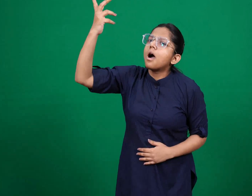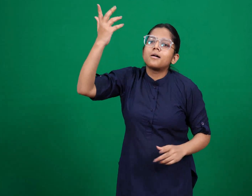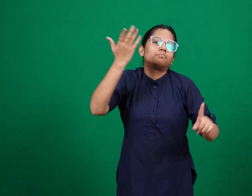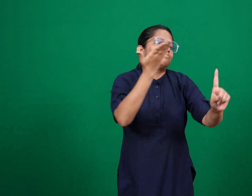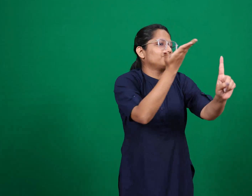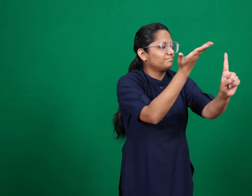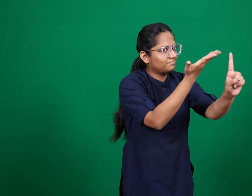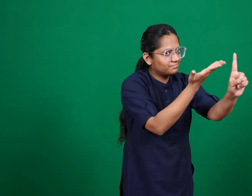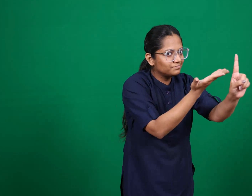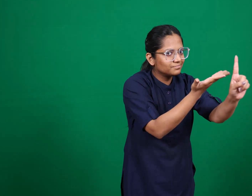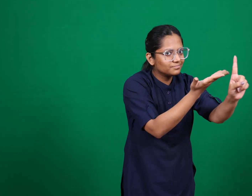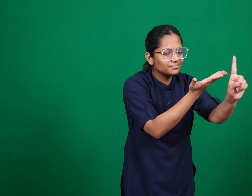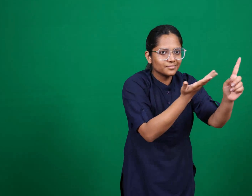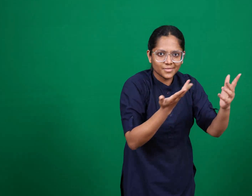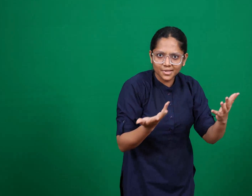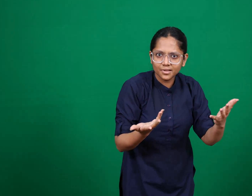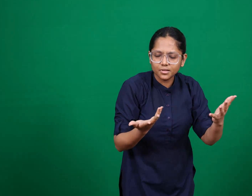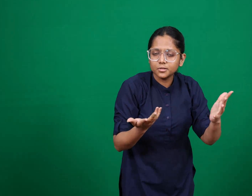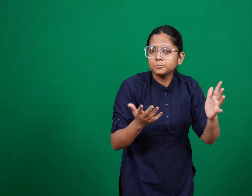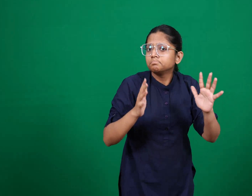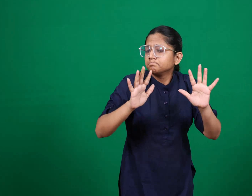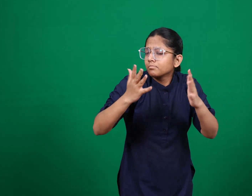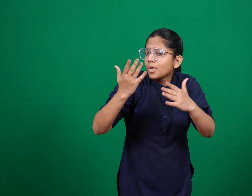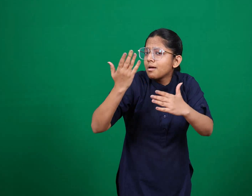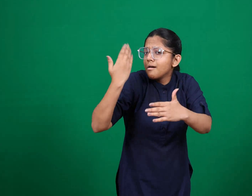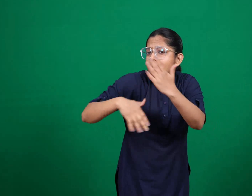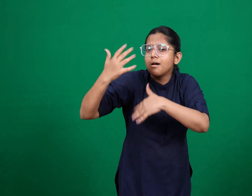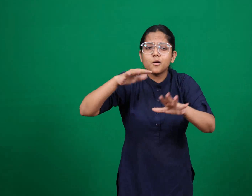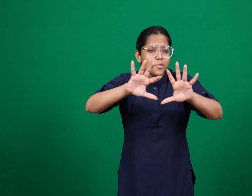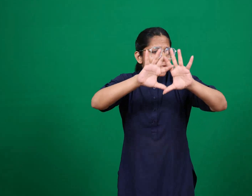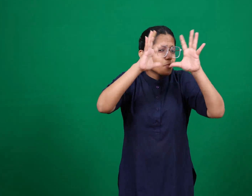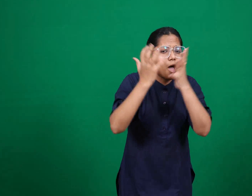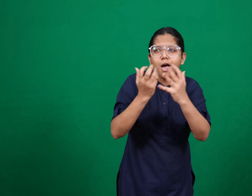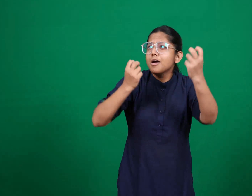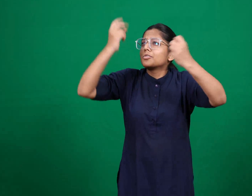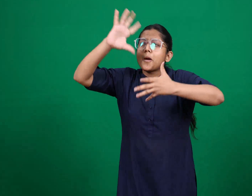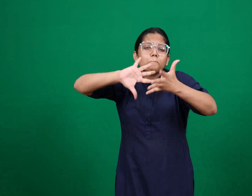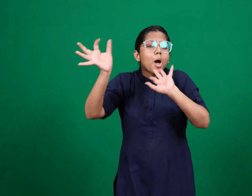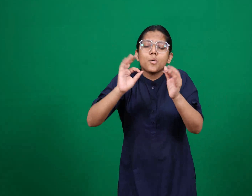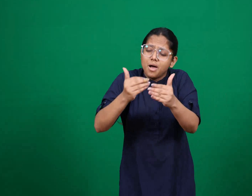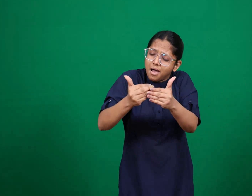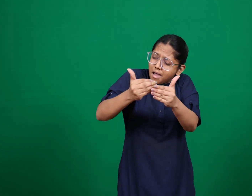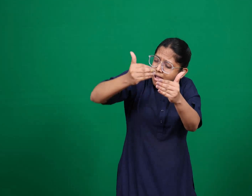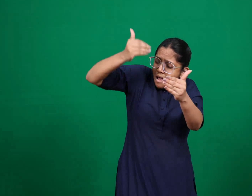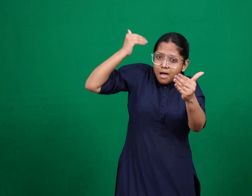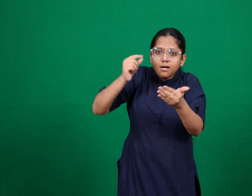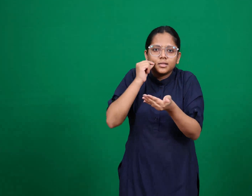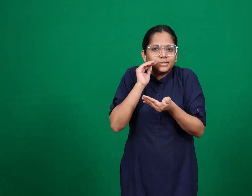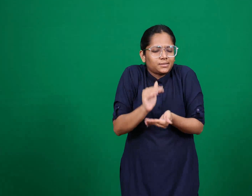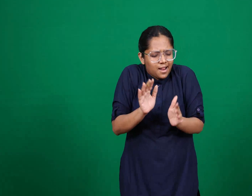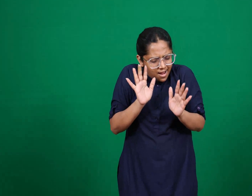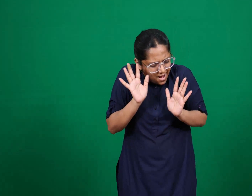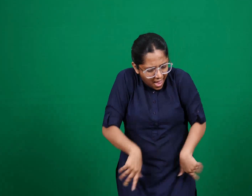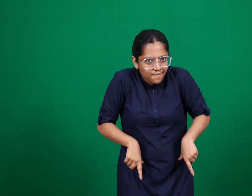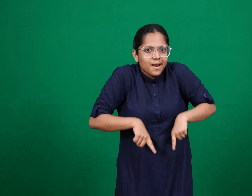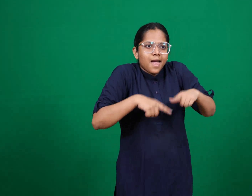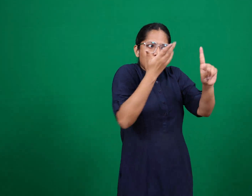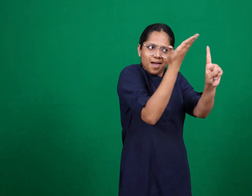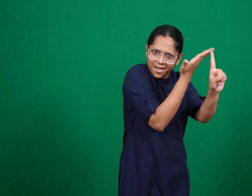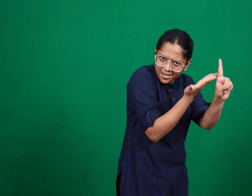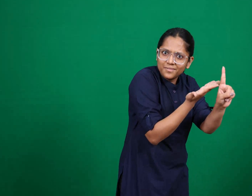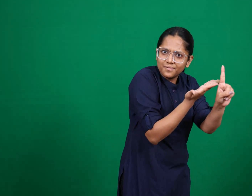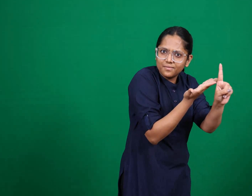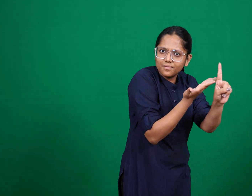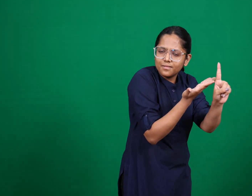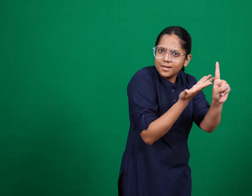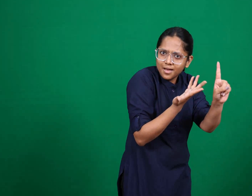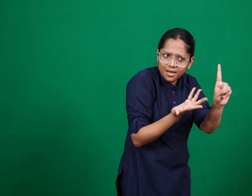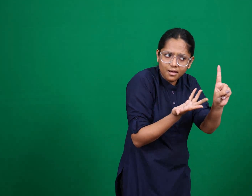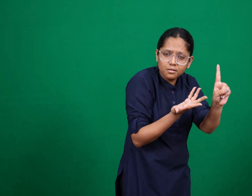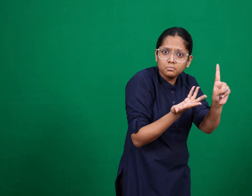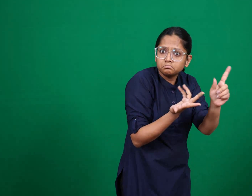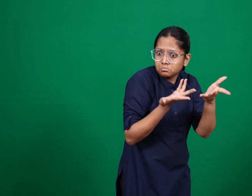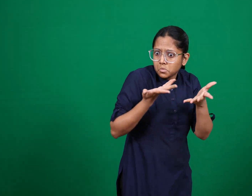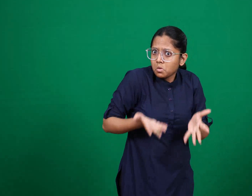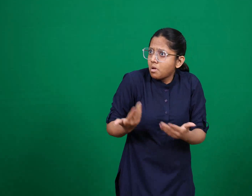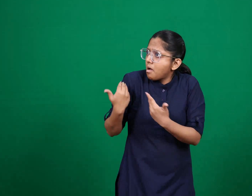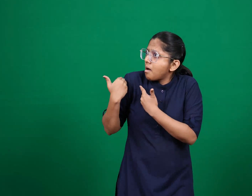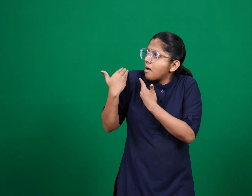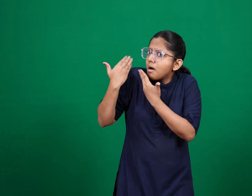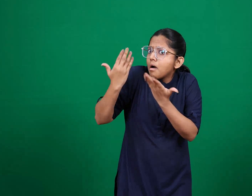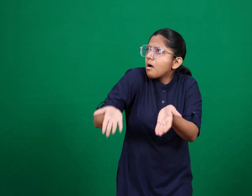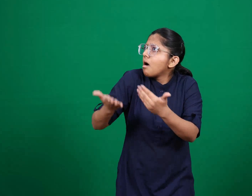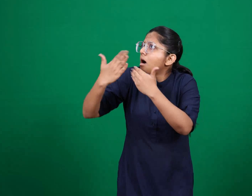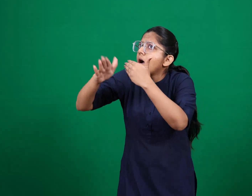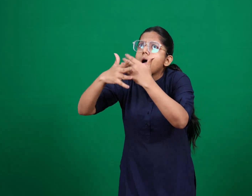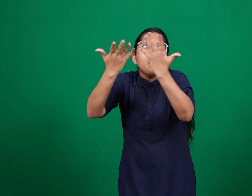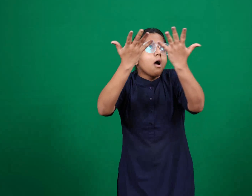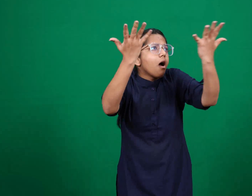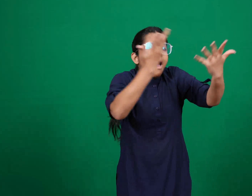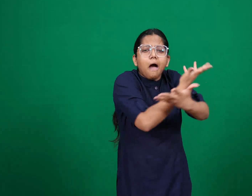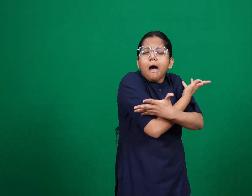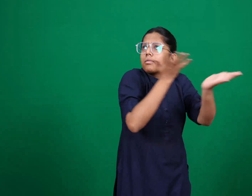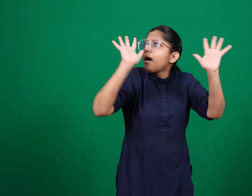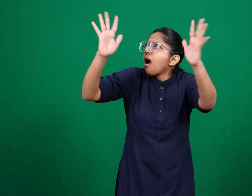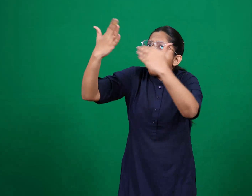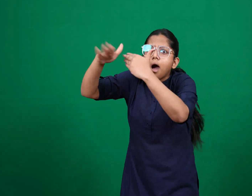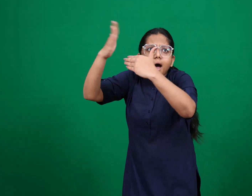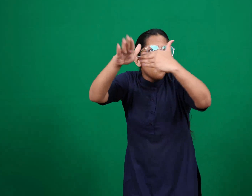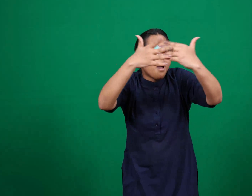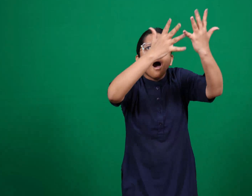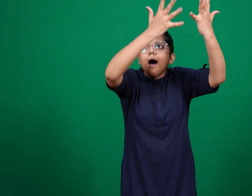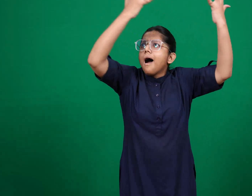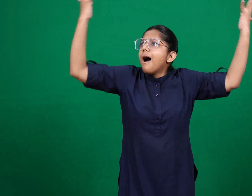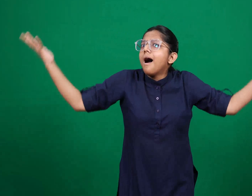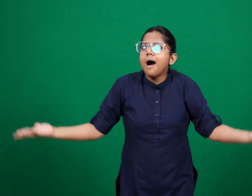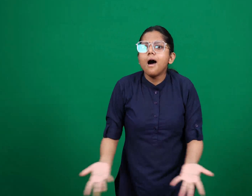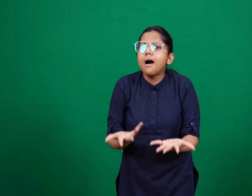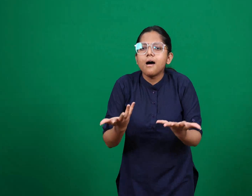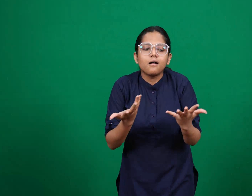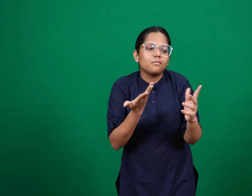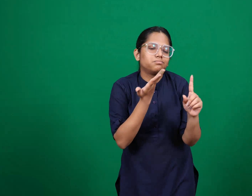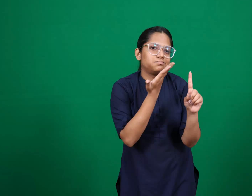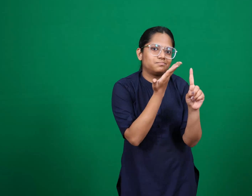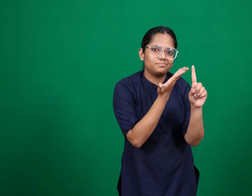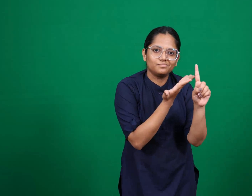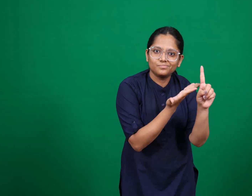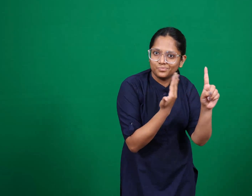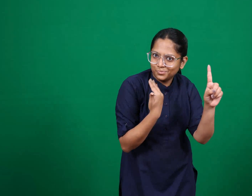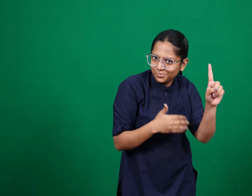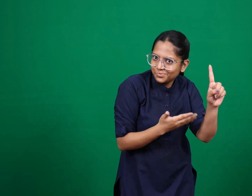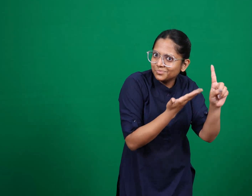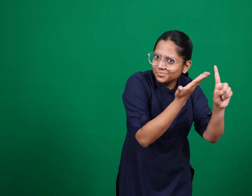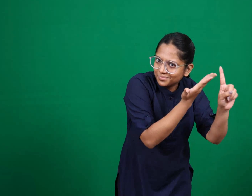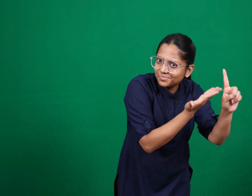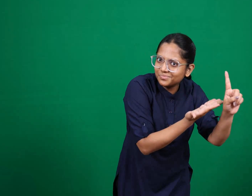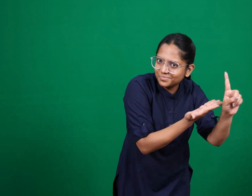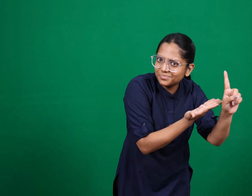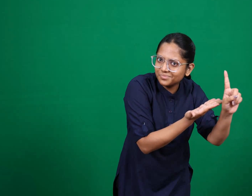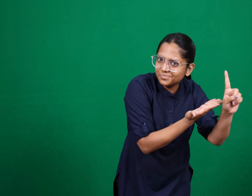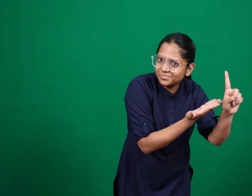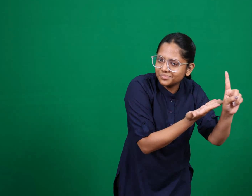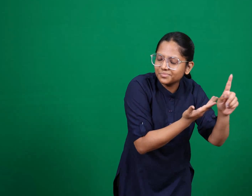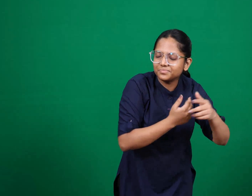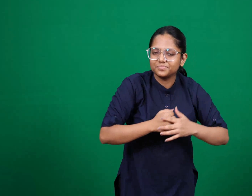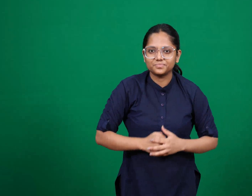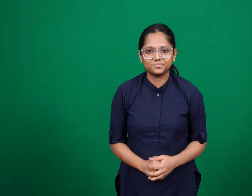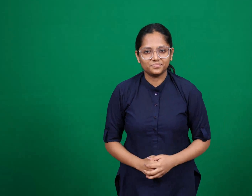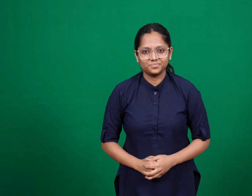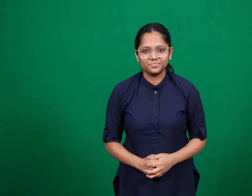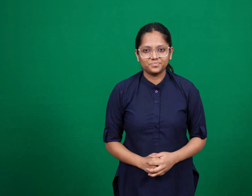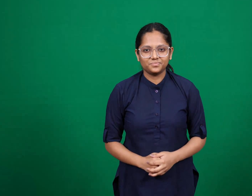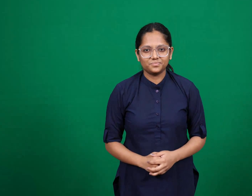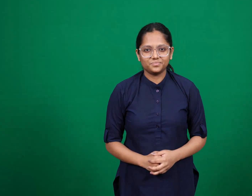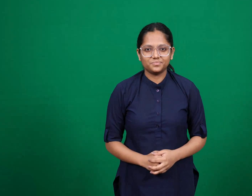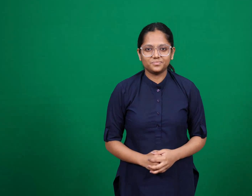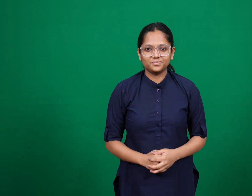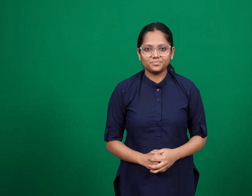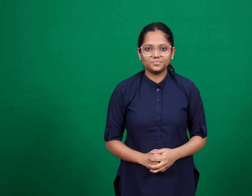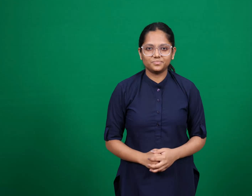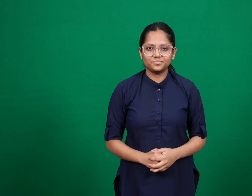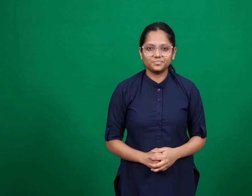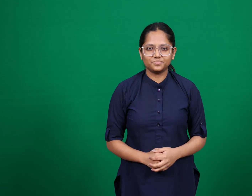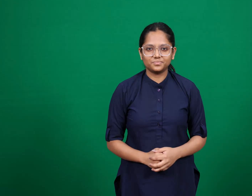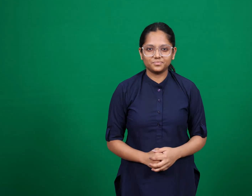He is before all things, and in Him all things hold together.